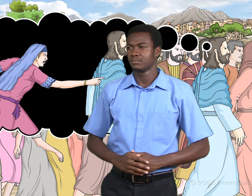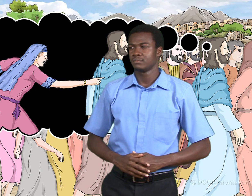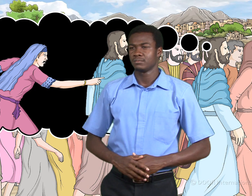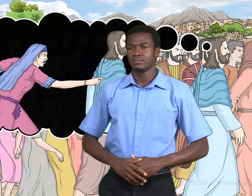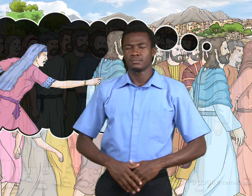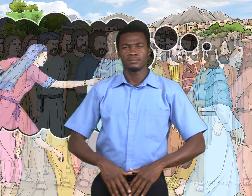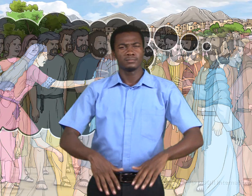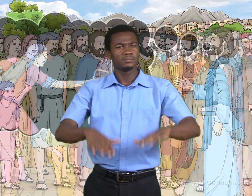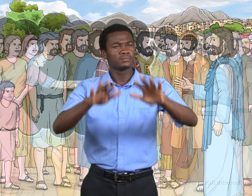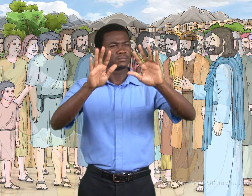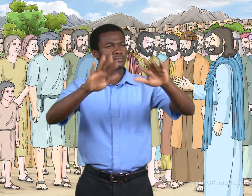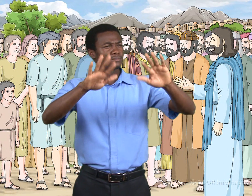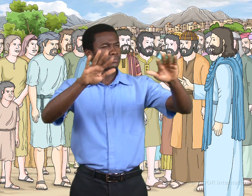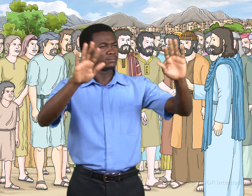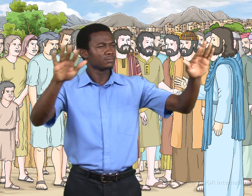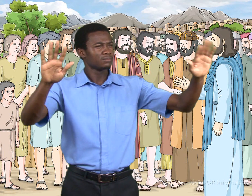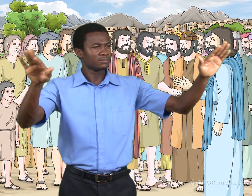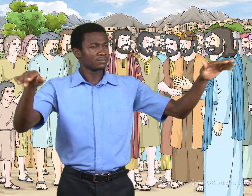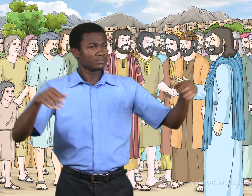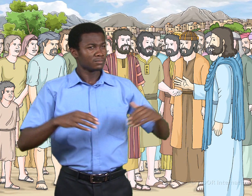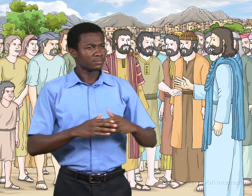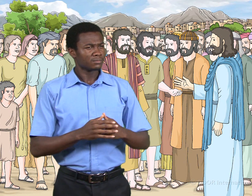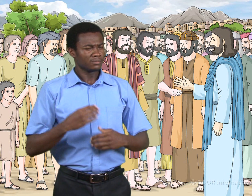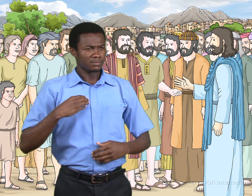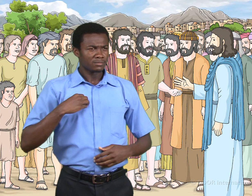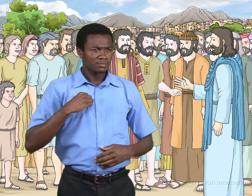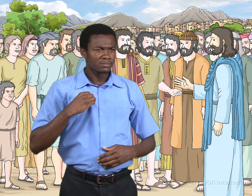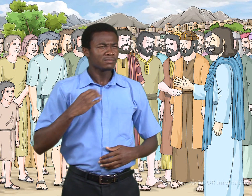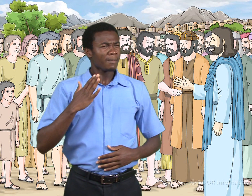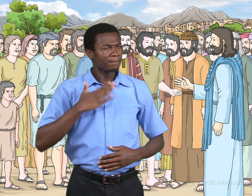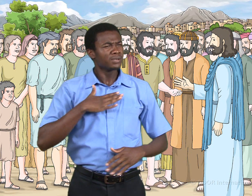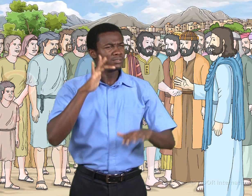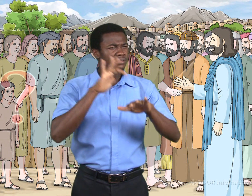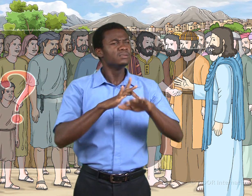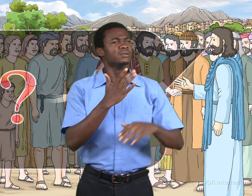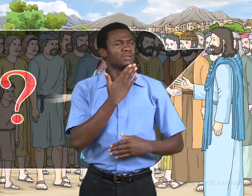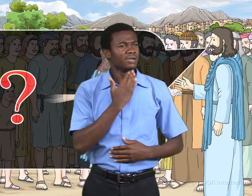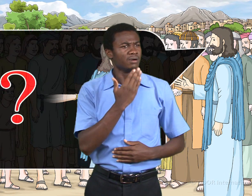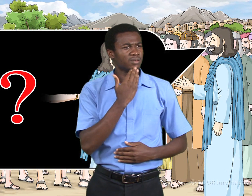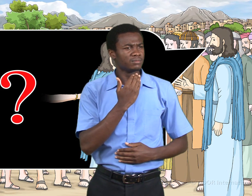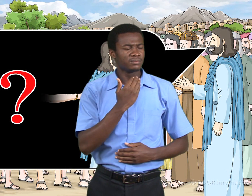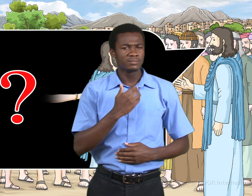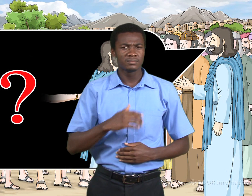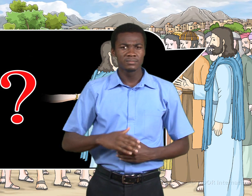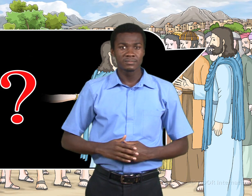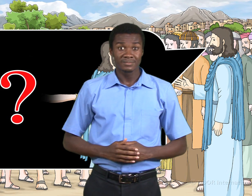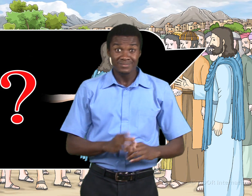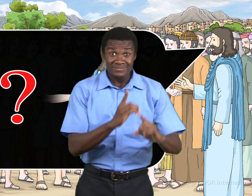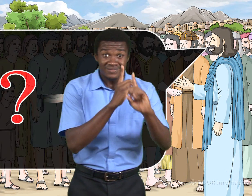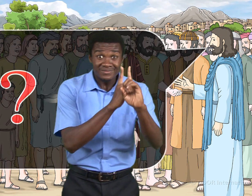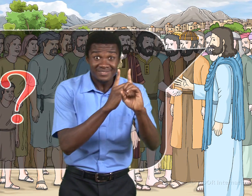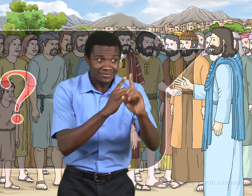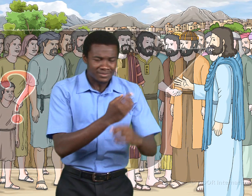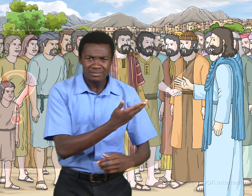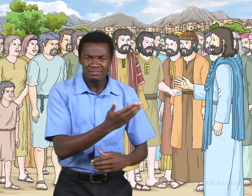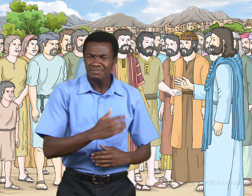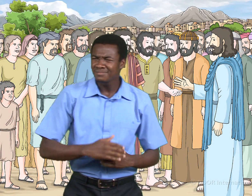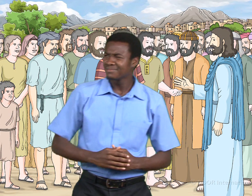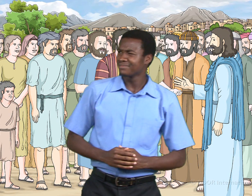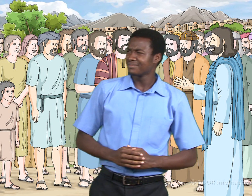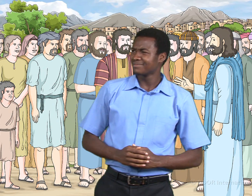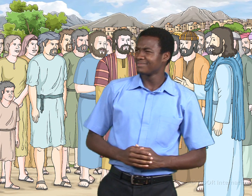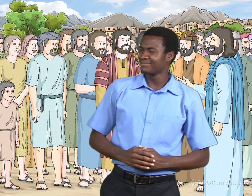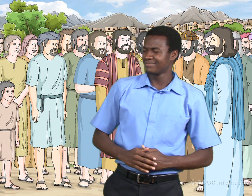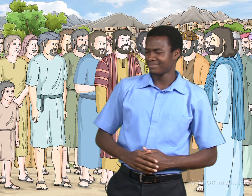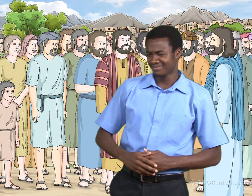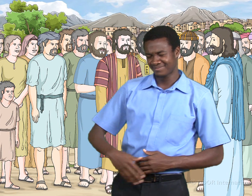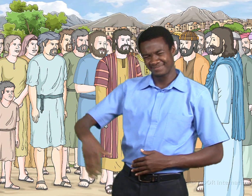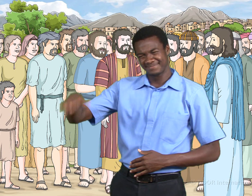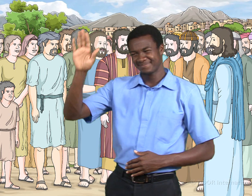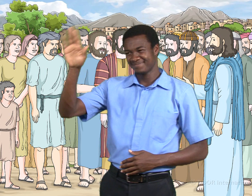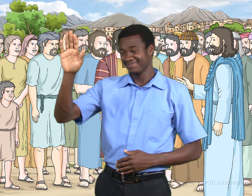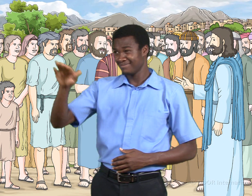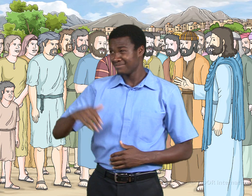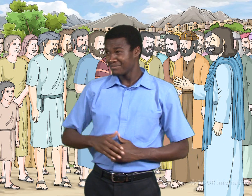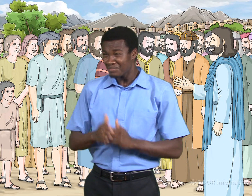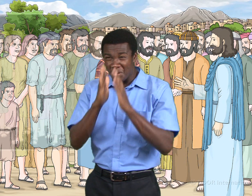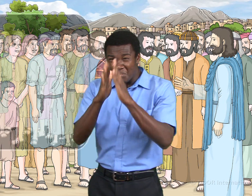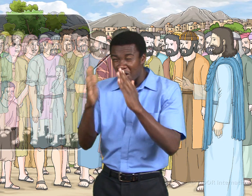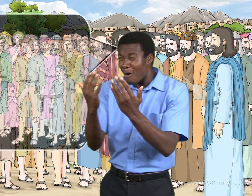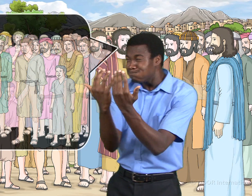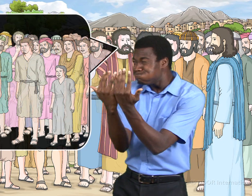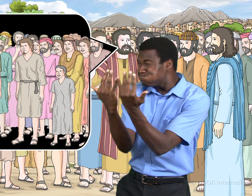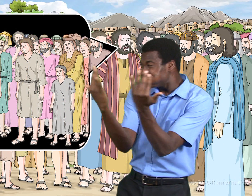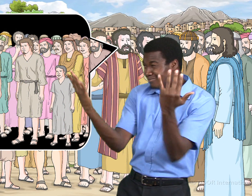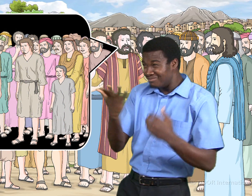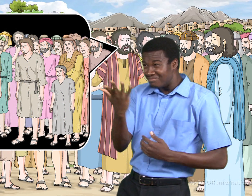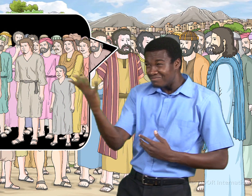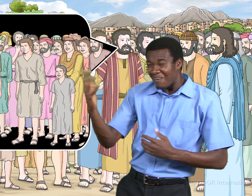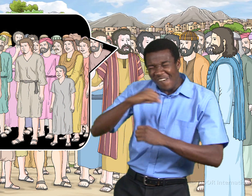Turning to the crowd, He asked, “Who touched My garments?”